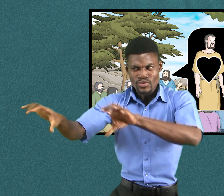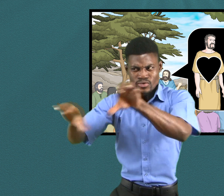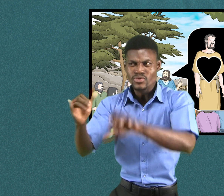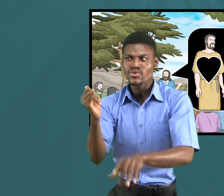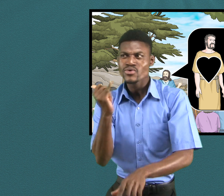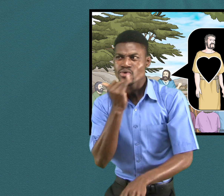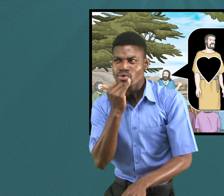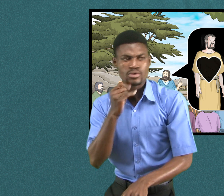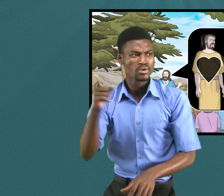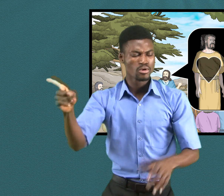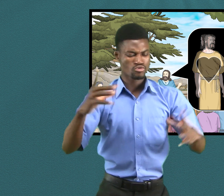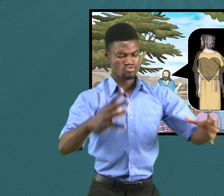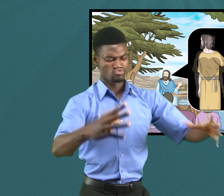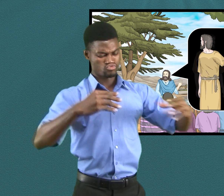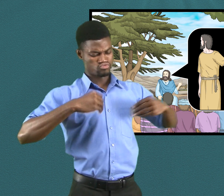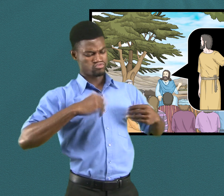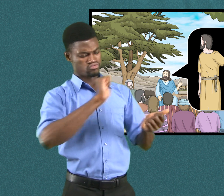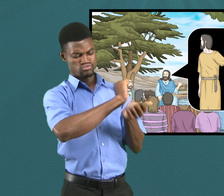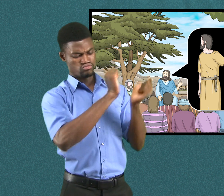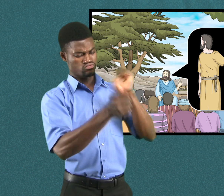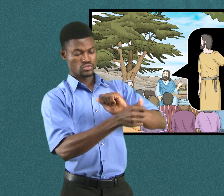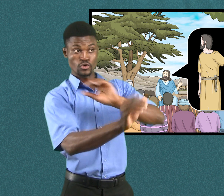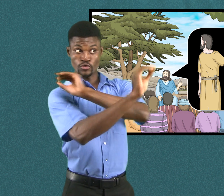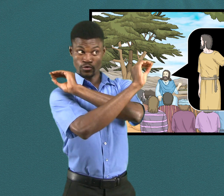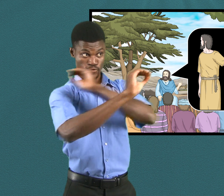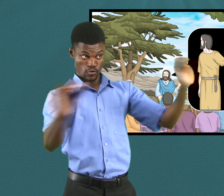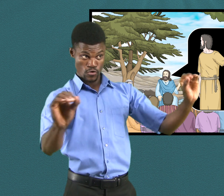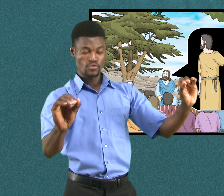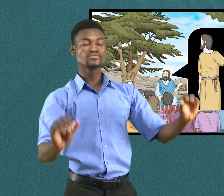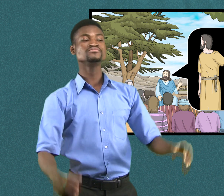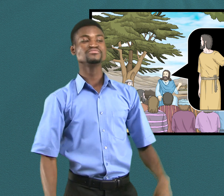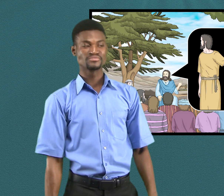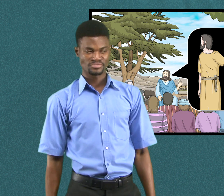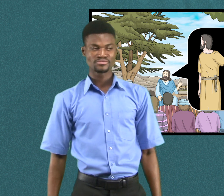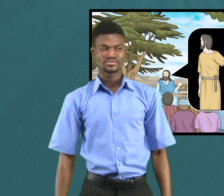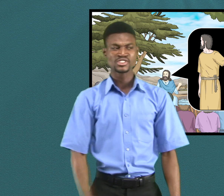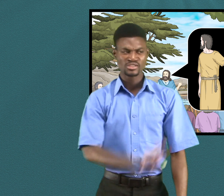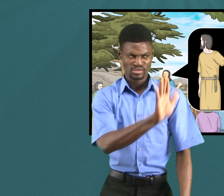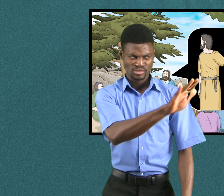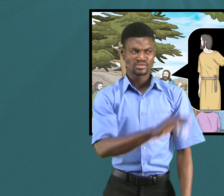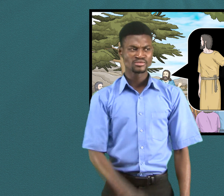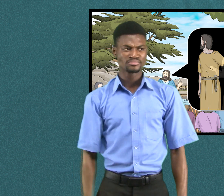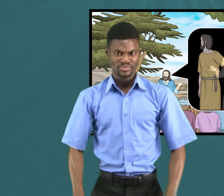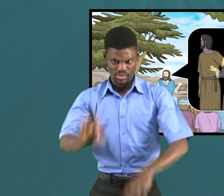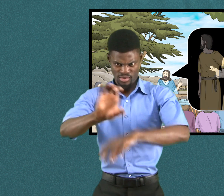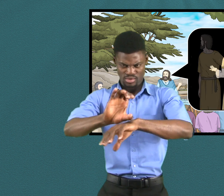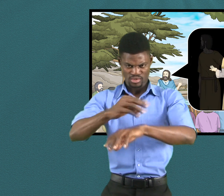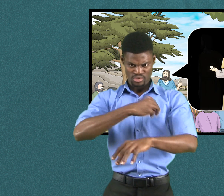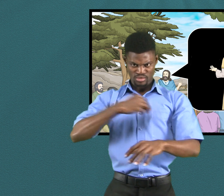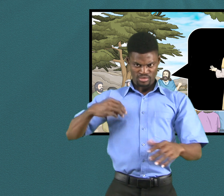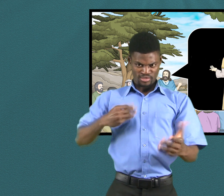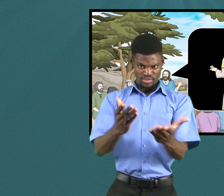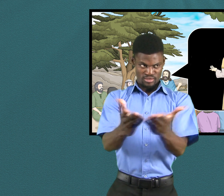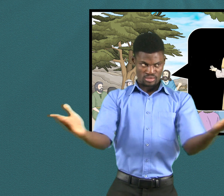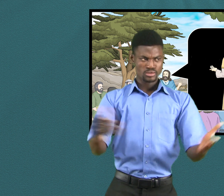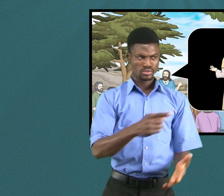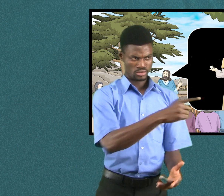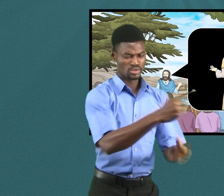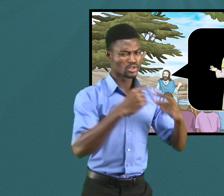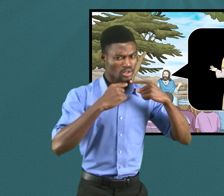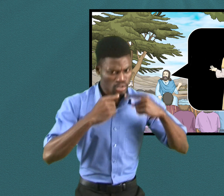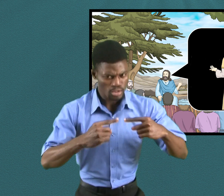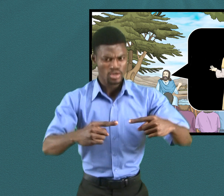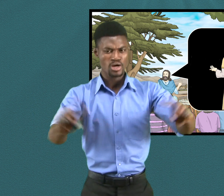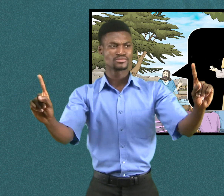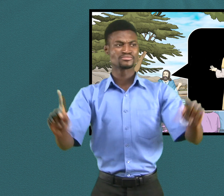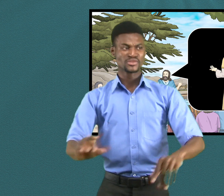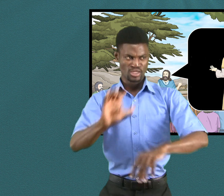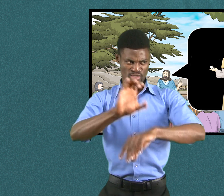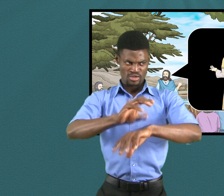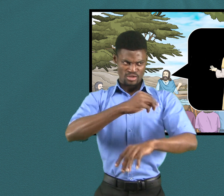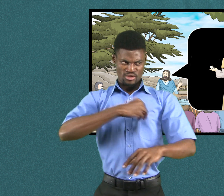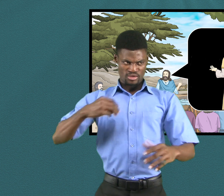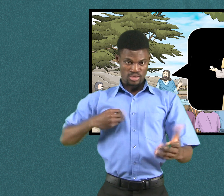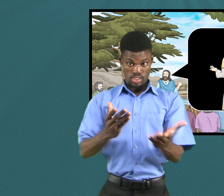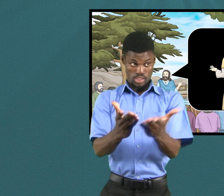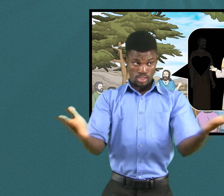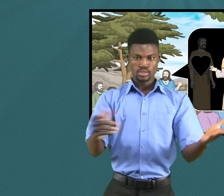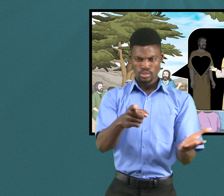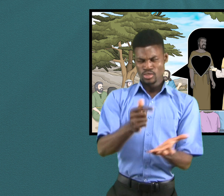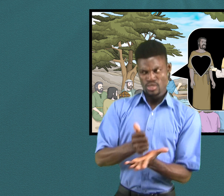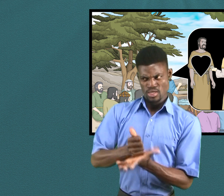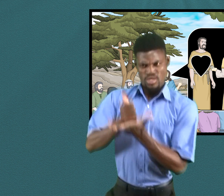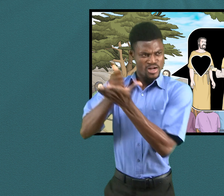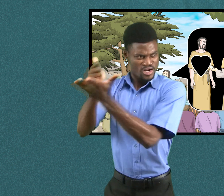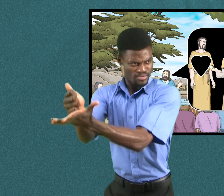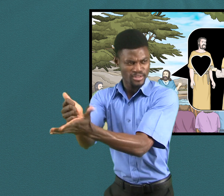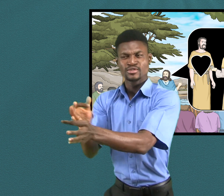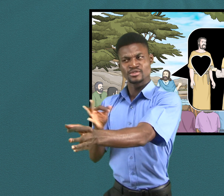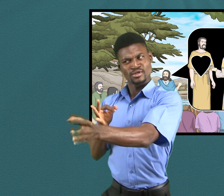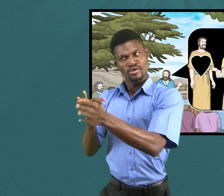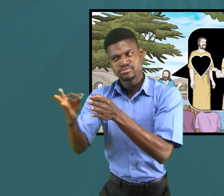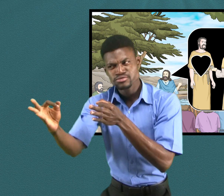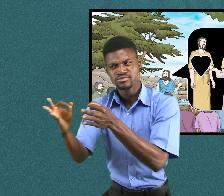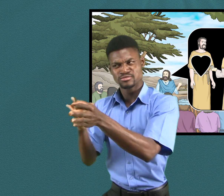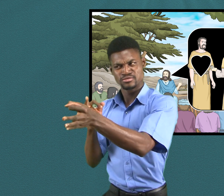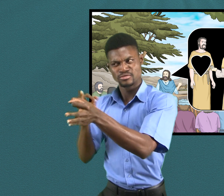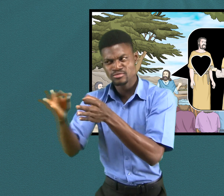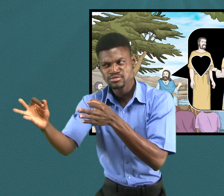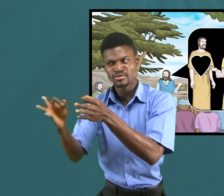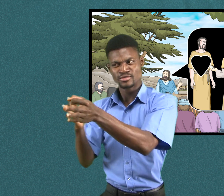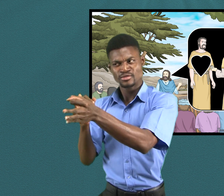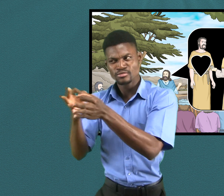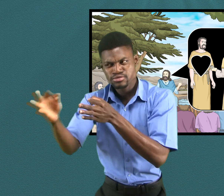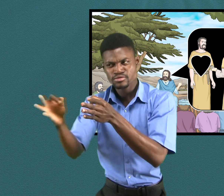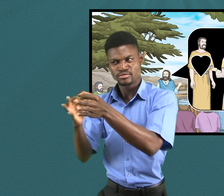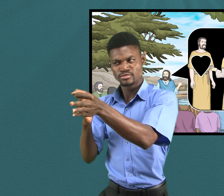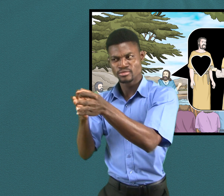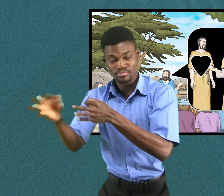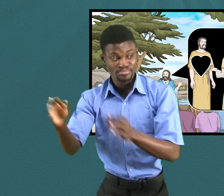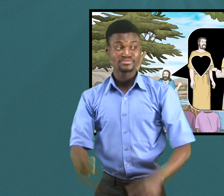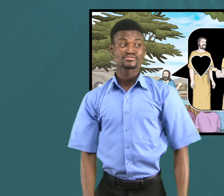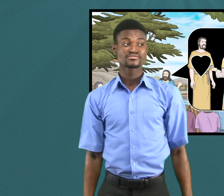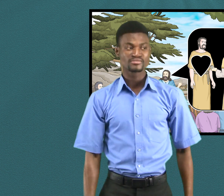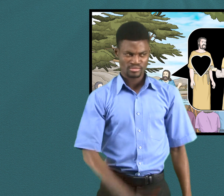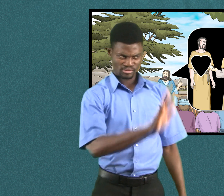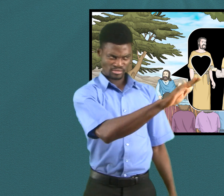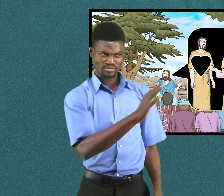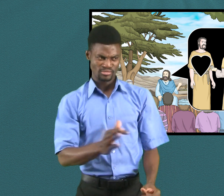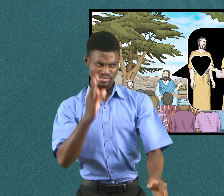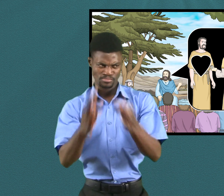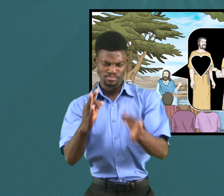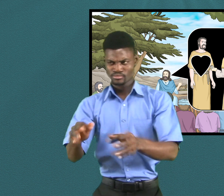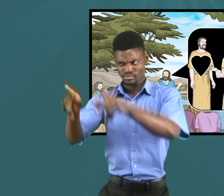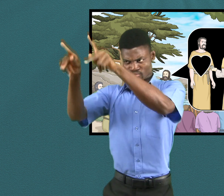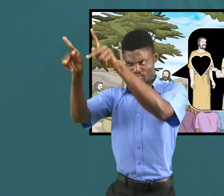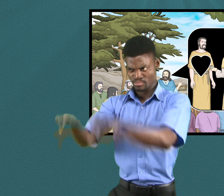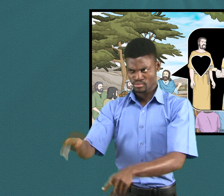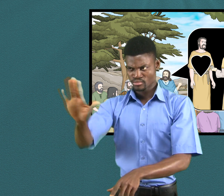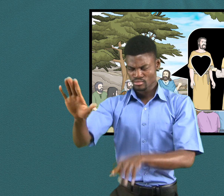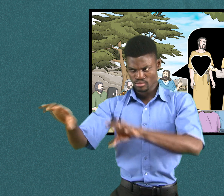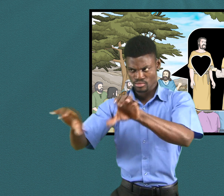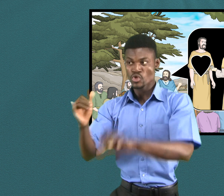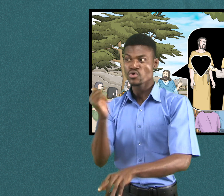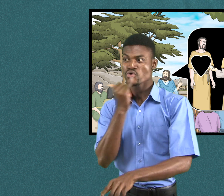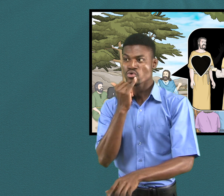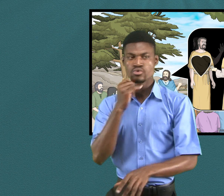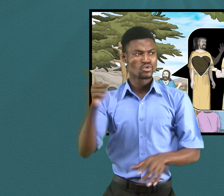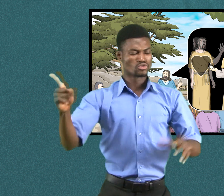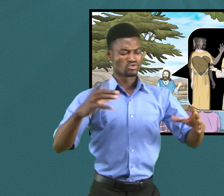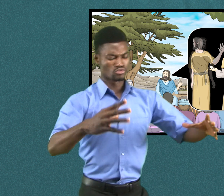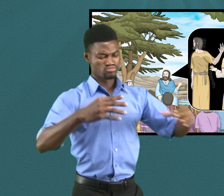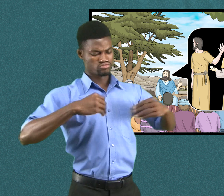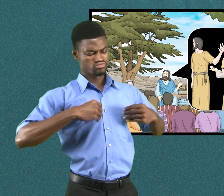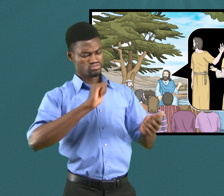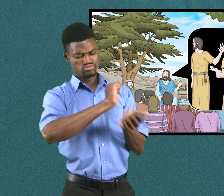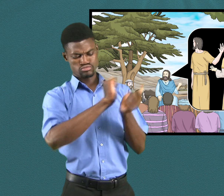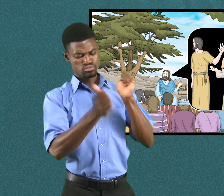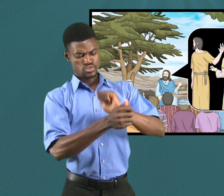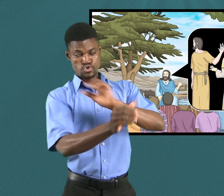If he refuses to listen to them, tell it to the church.